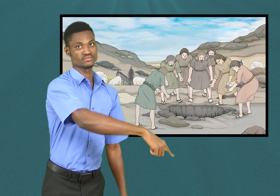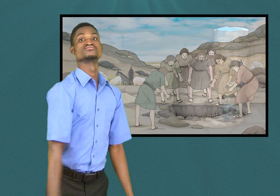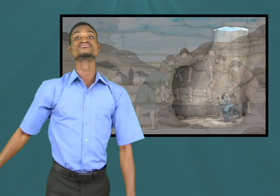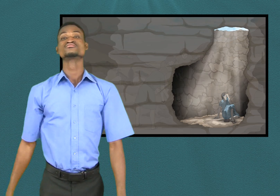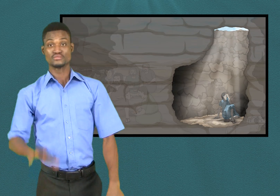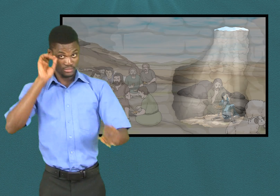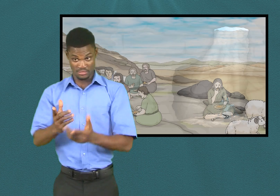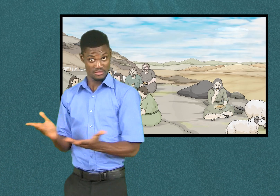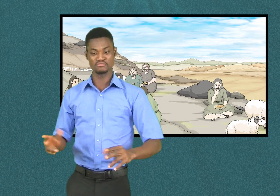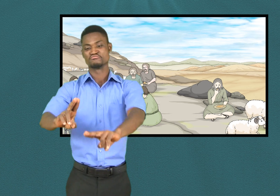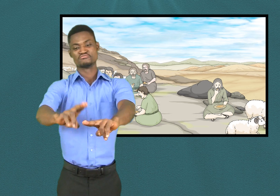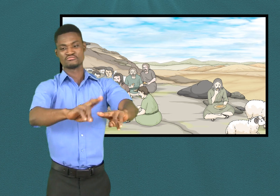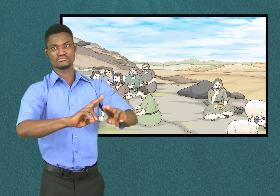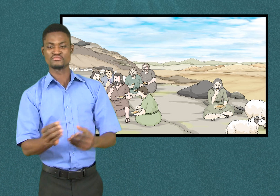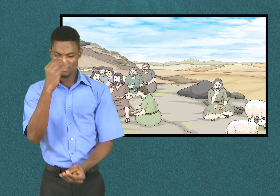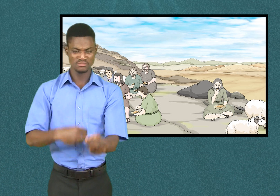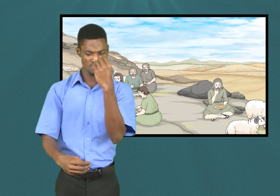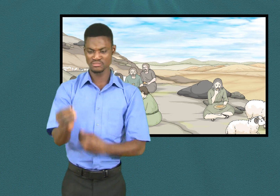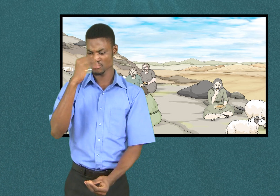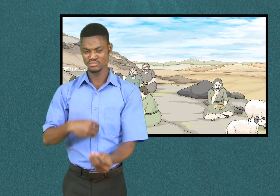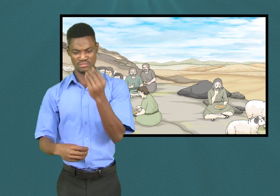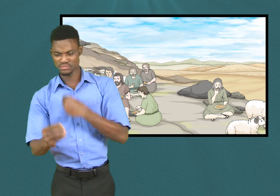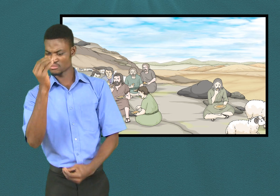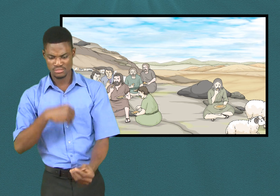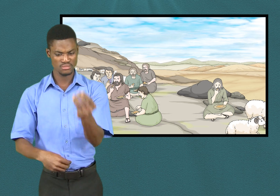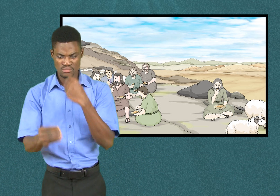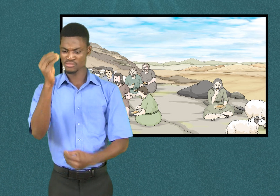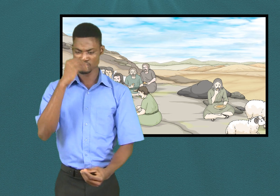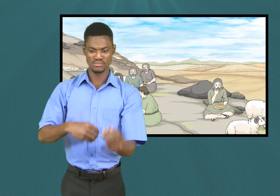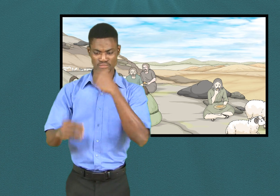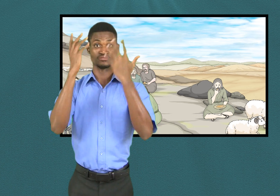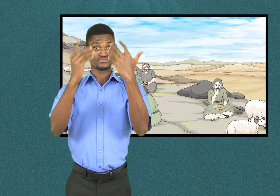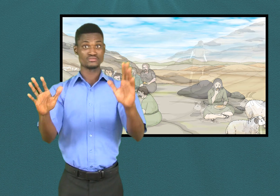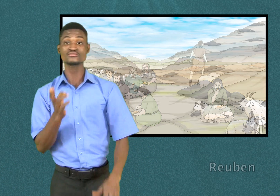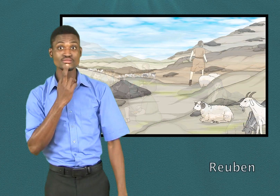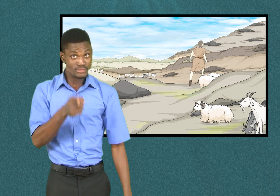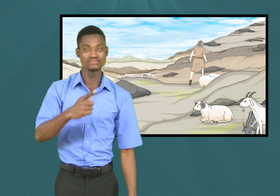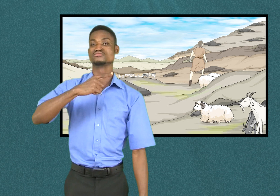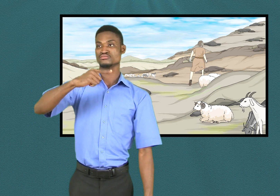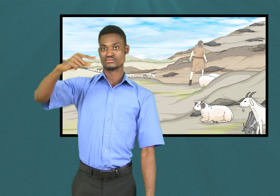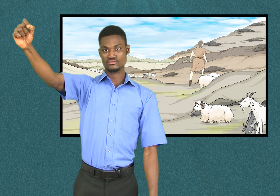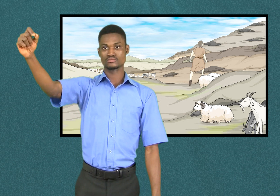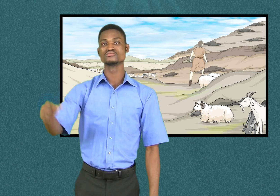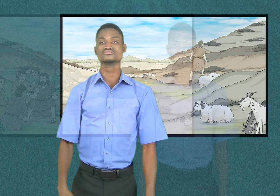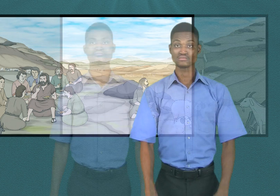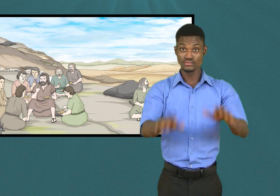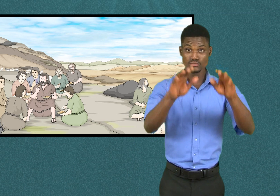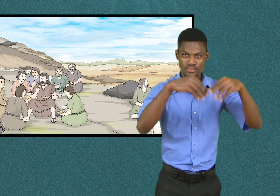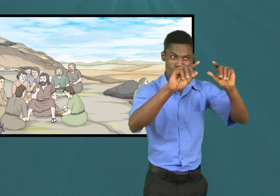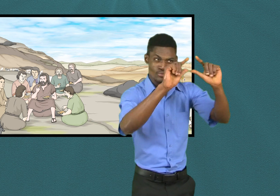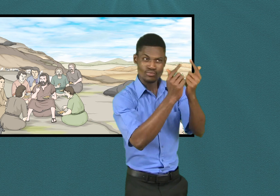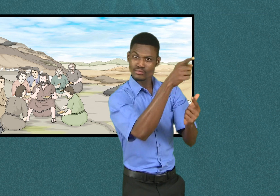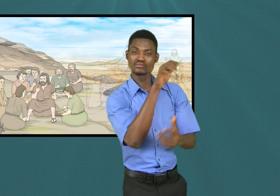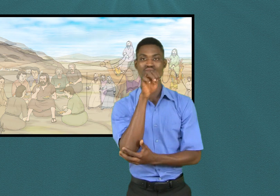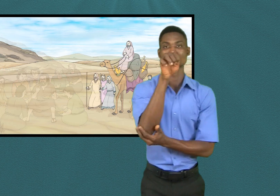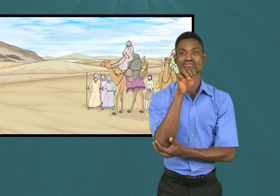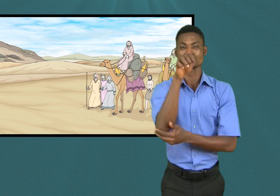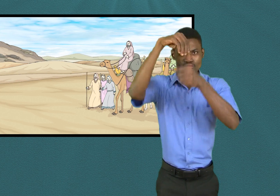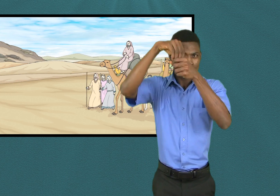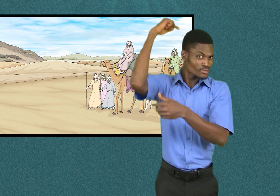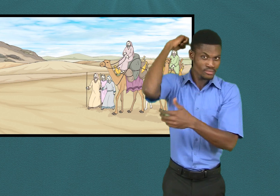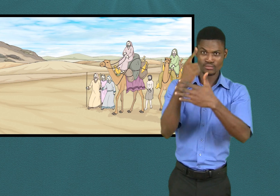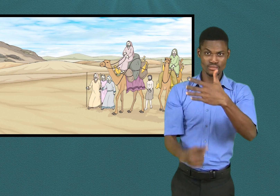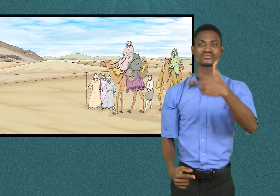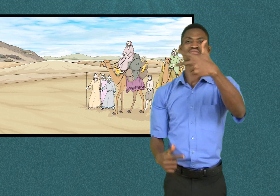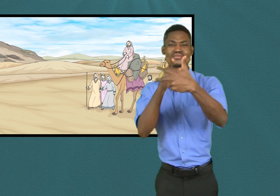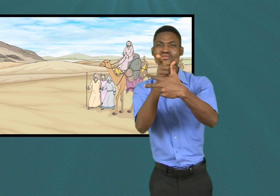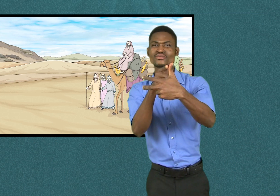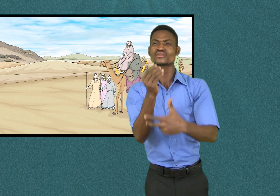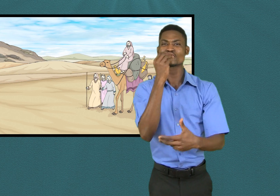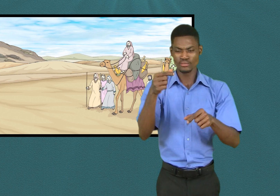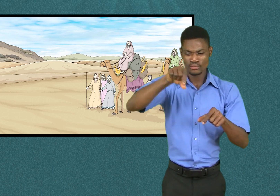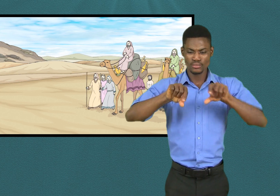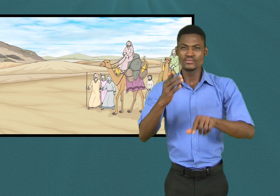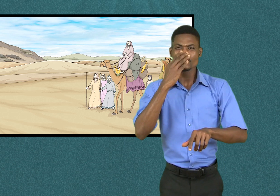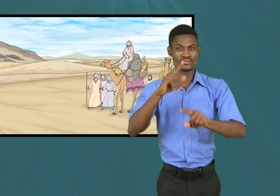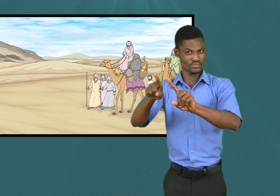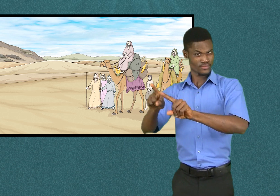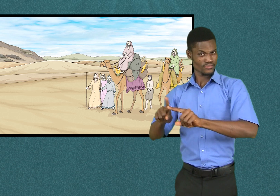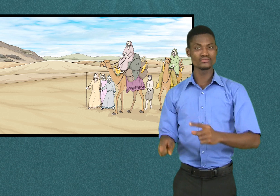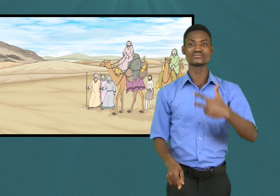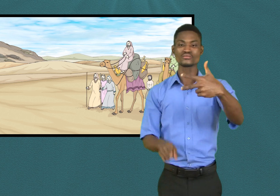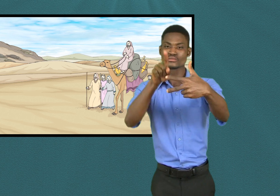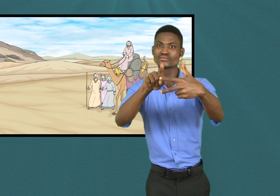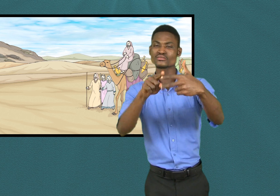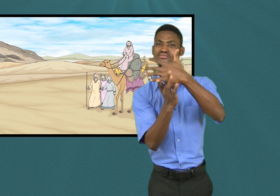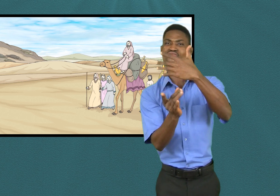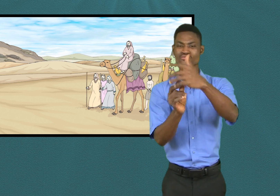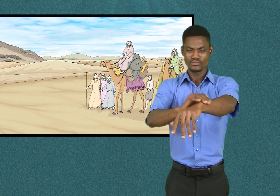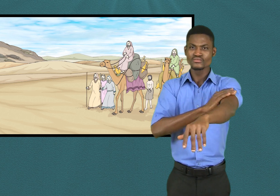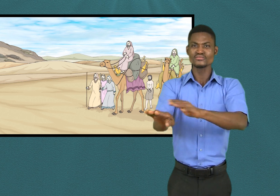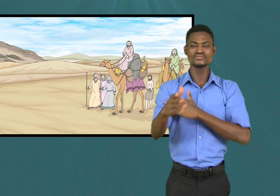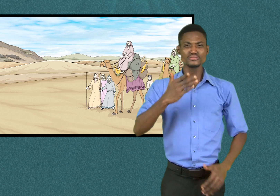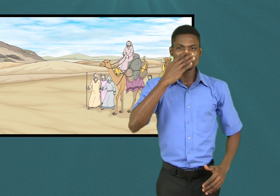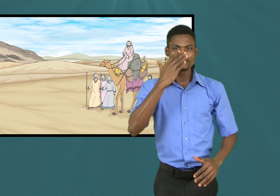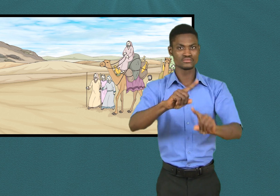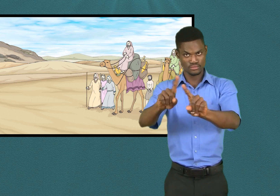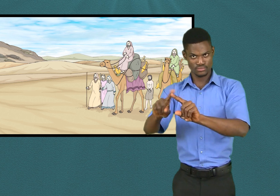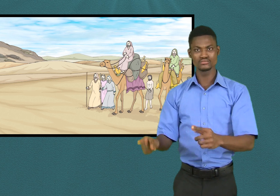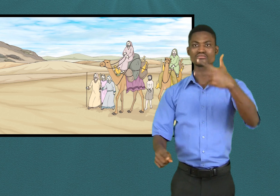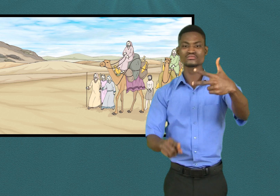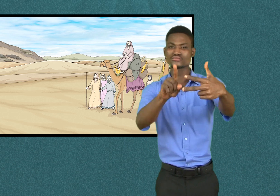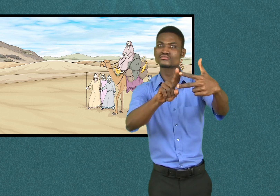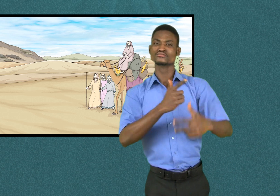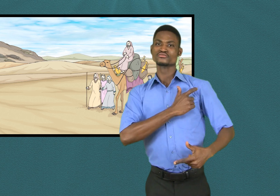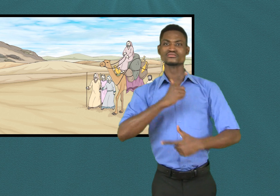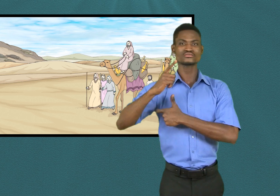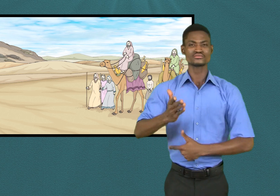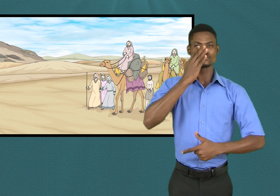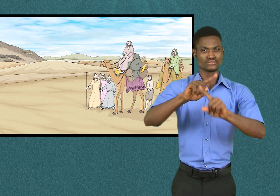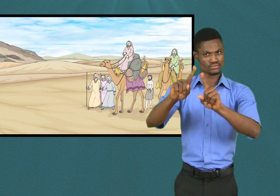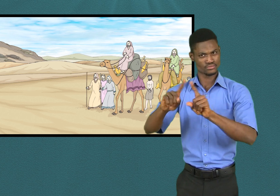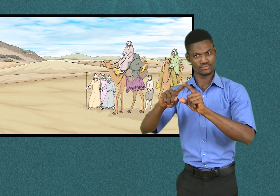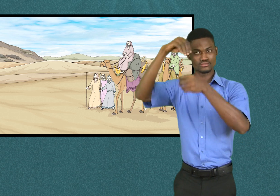And as they sat down to eat a meal, they looked up and saw a caravan of Ishmaelites coming from Gilead.